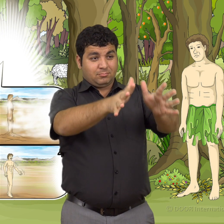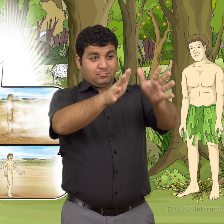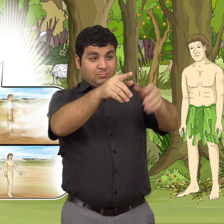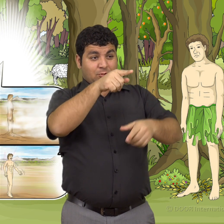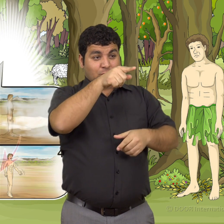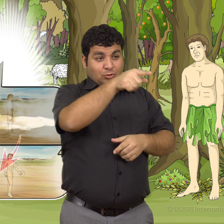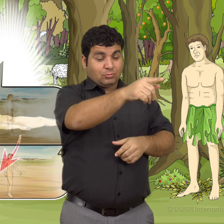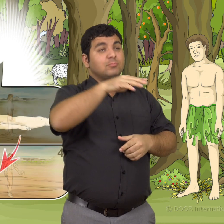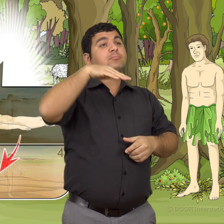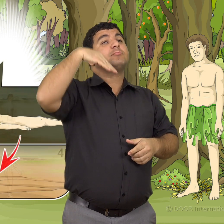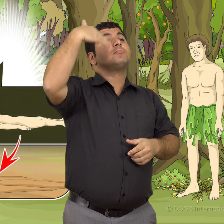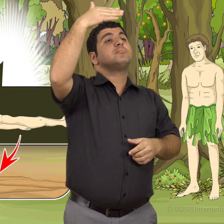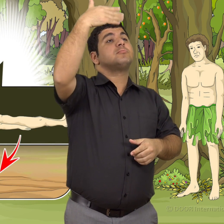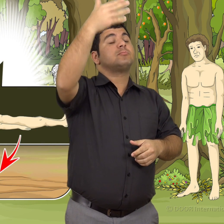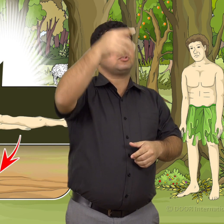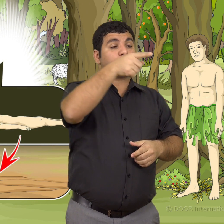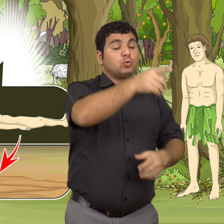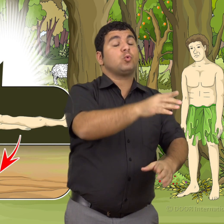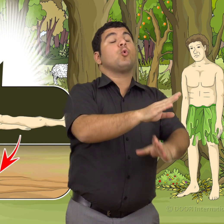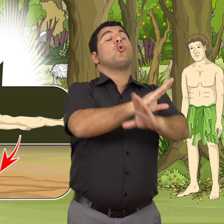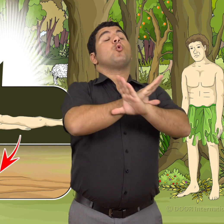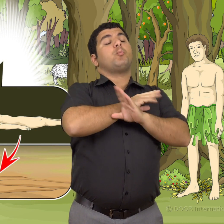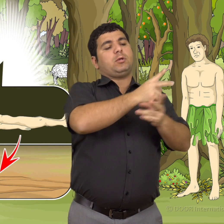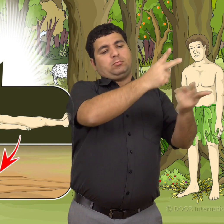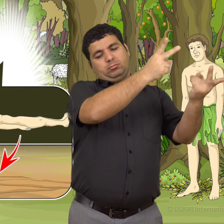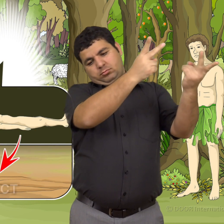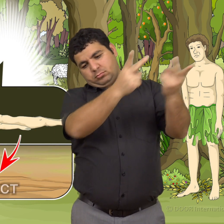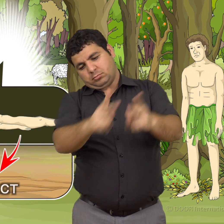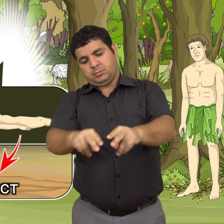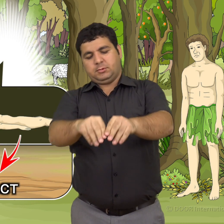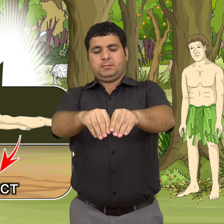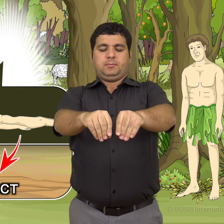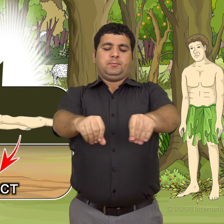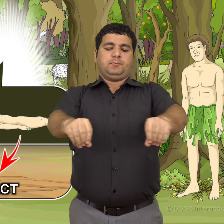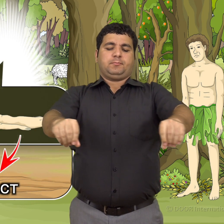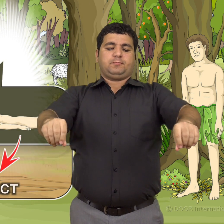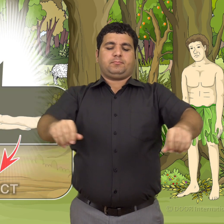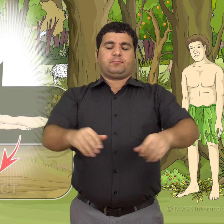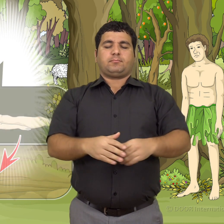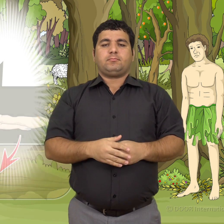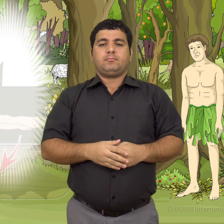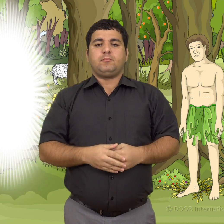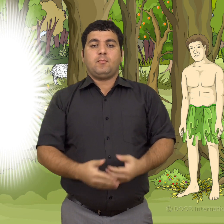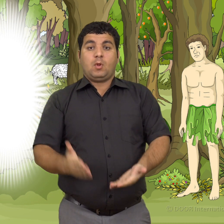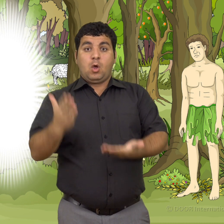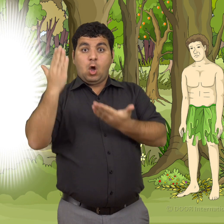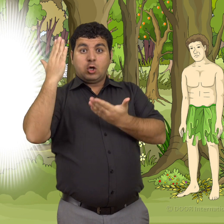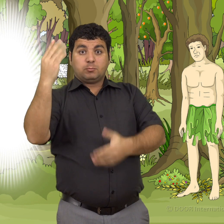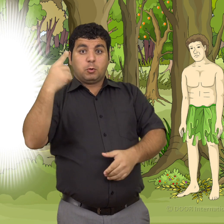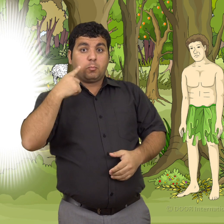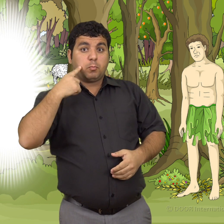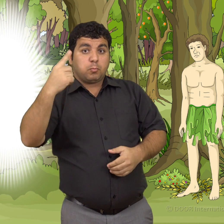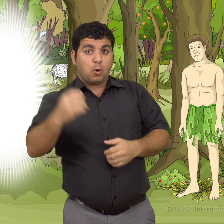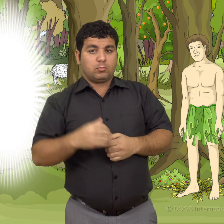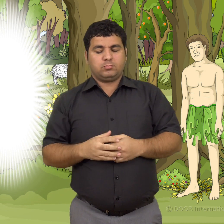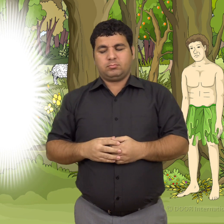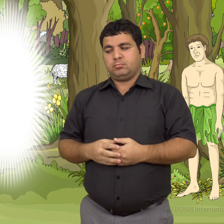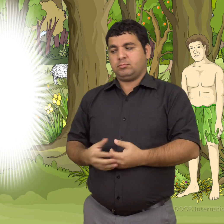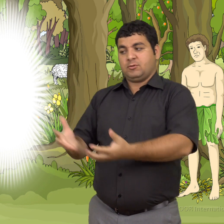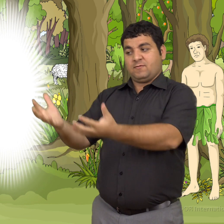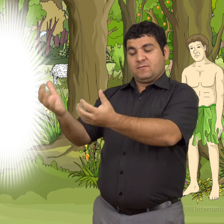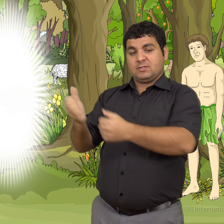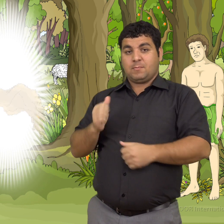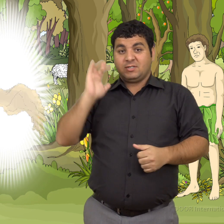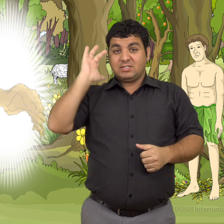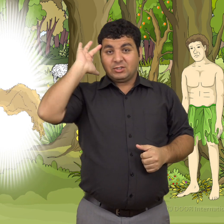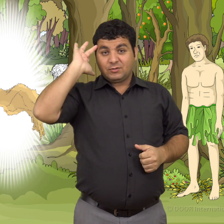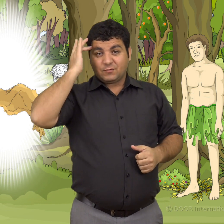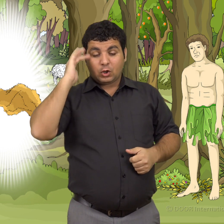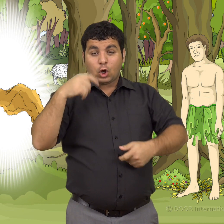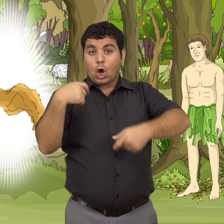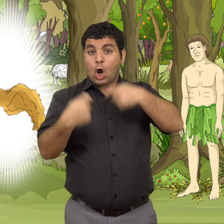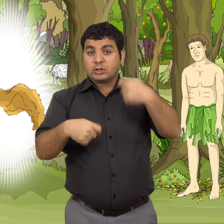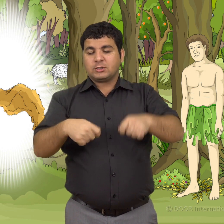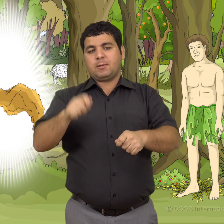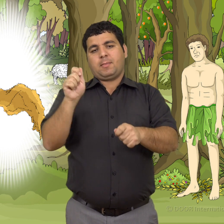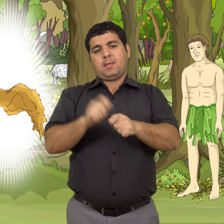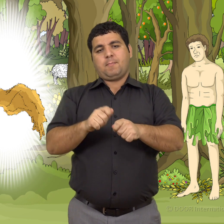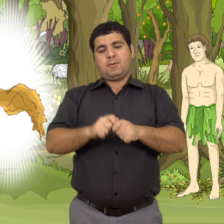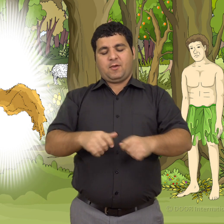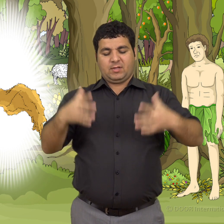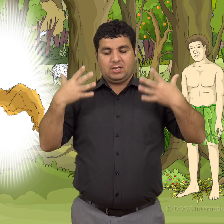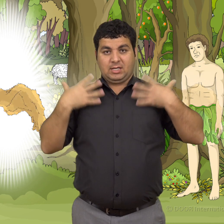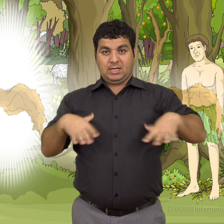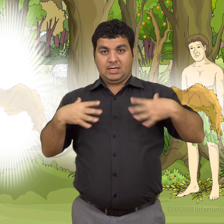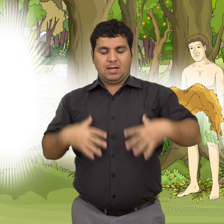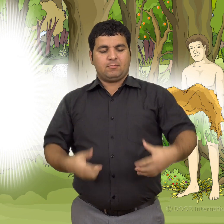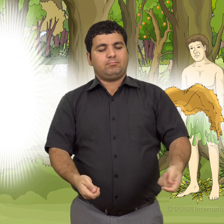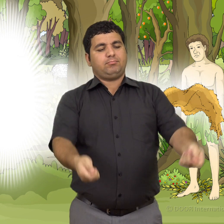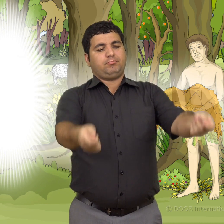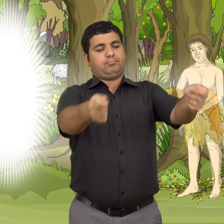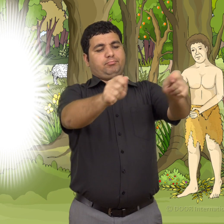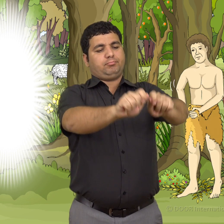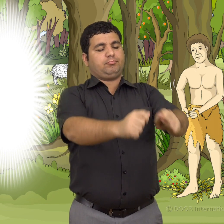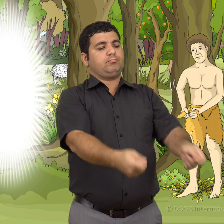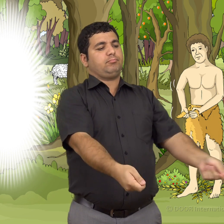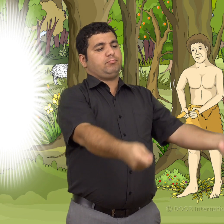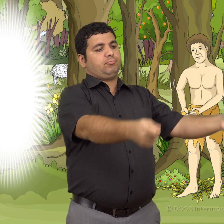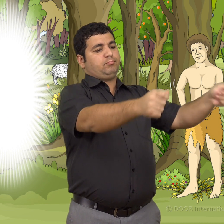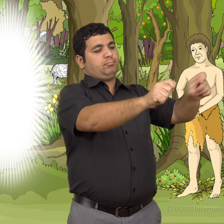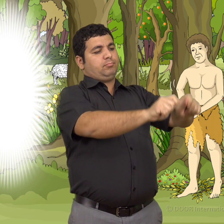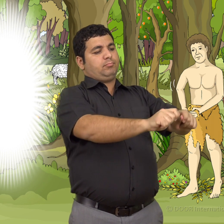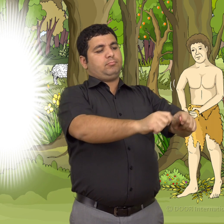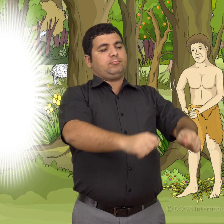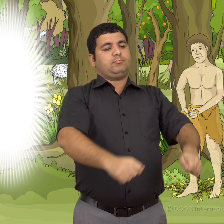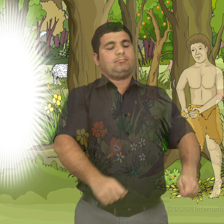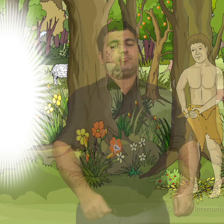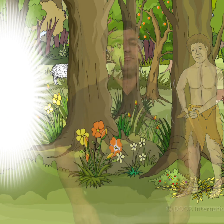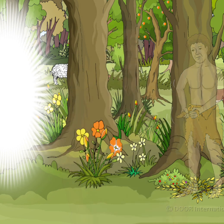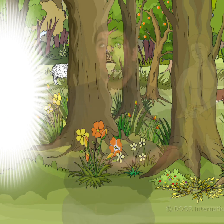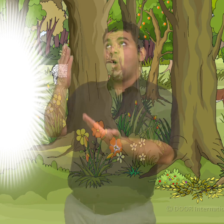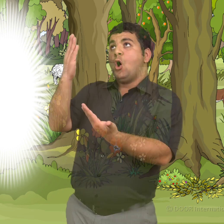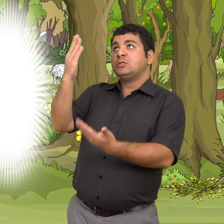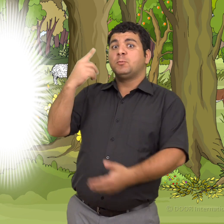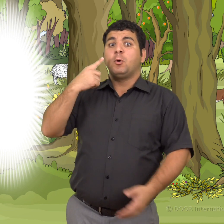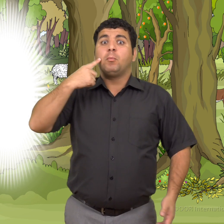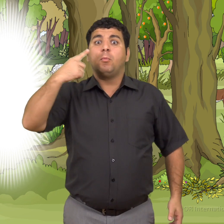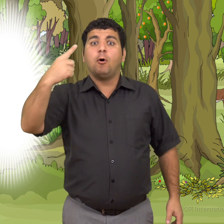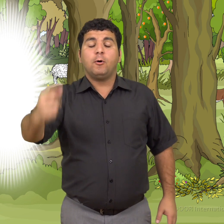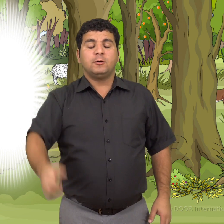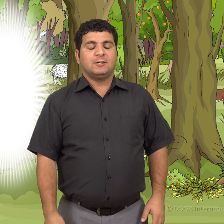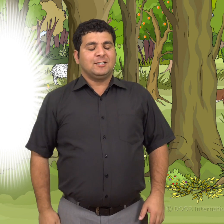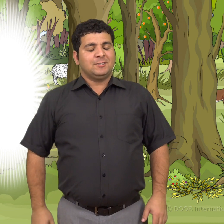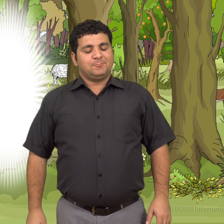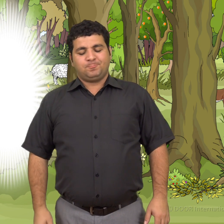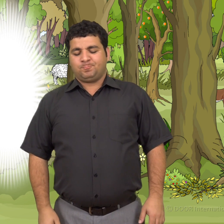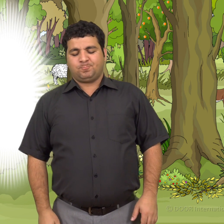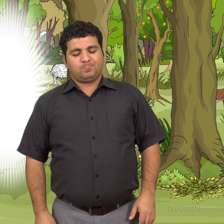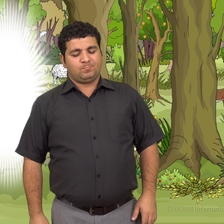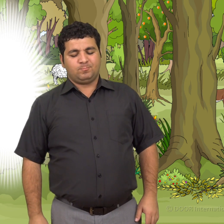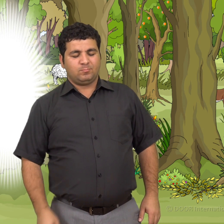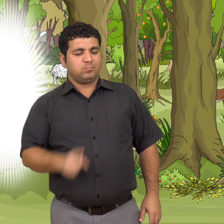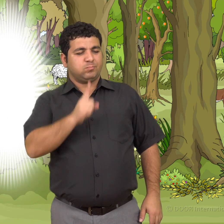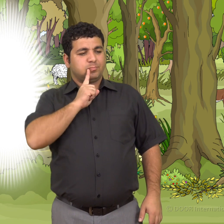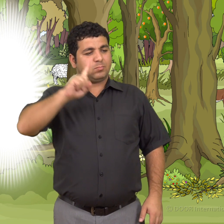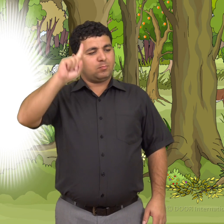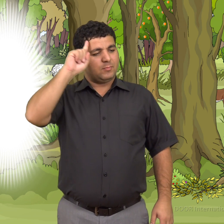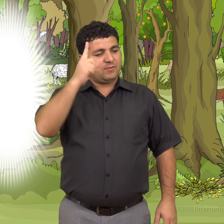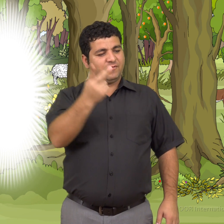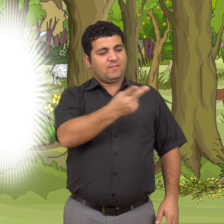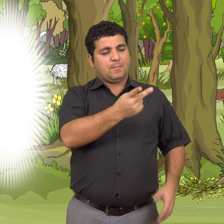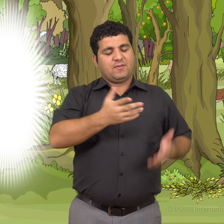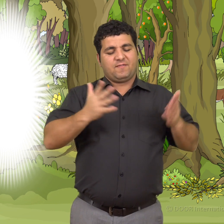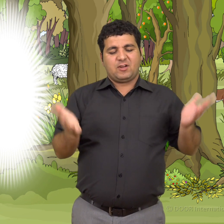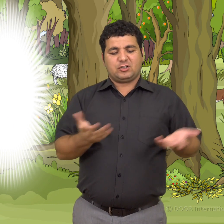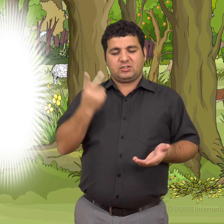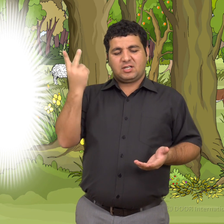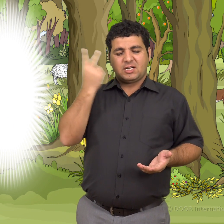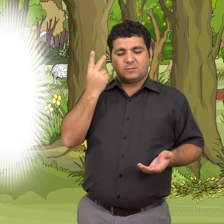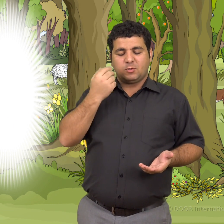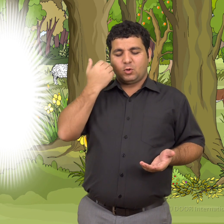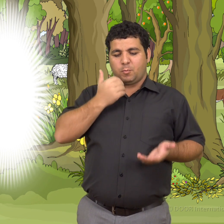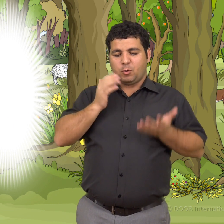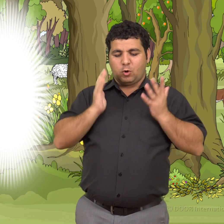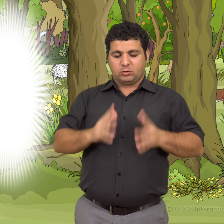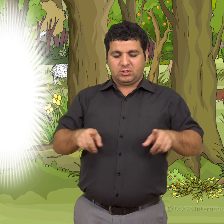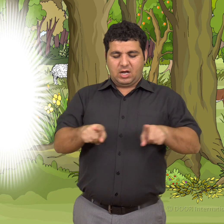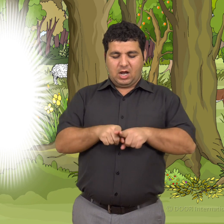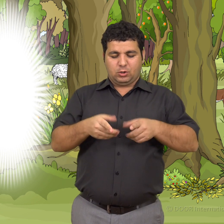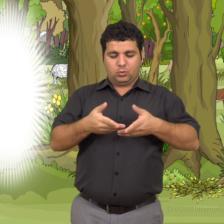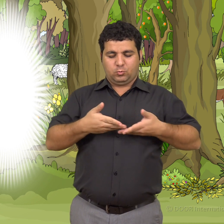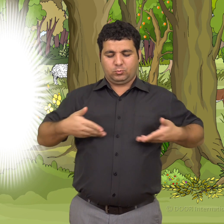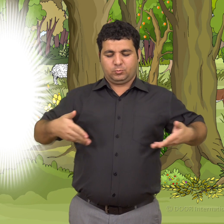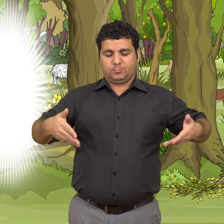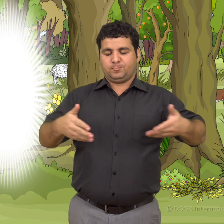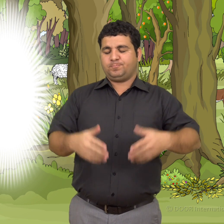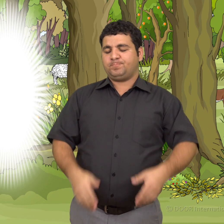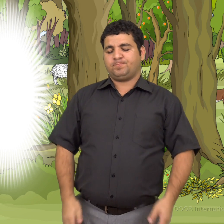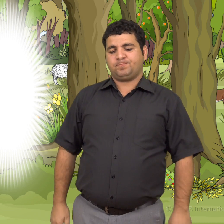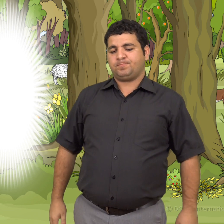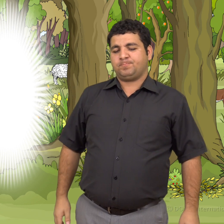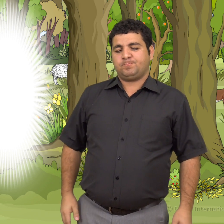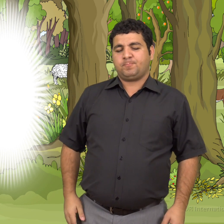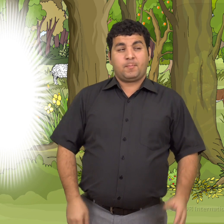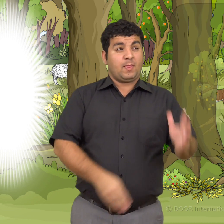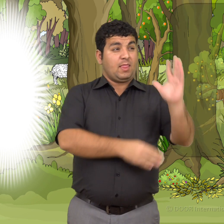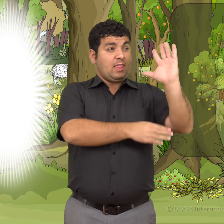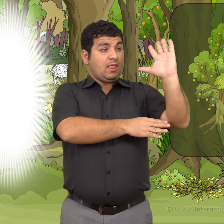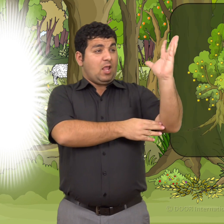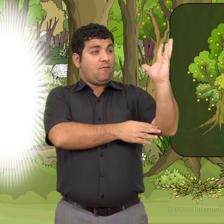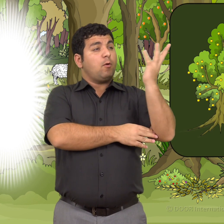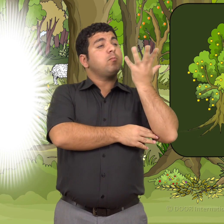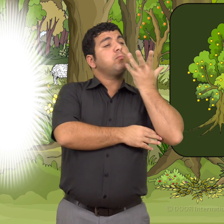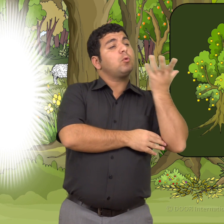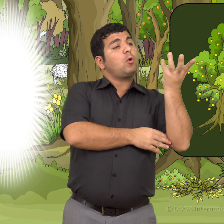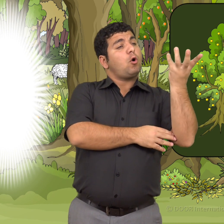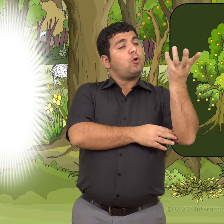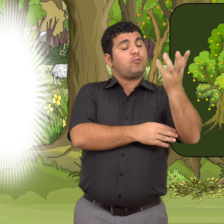For dust you are, and to dust you shall return.” And Adam named his wife Eve, because she would be the mother of all the living. And the LORD God made garments of skin for Adam and his wife, and He clothed them. Then the LORD God said, “Behold, the man has become like one of Us, knowing good and evil.